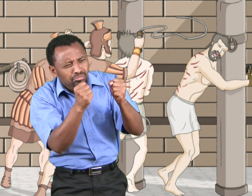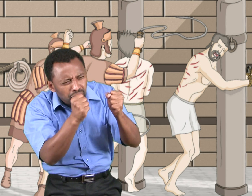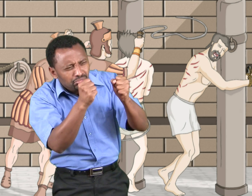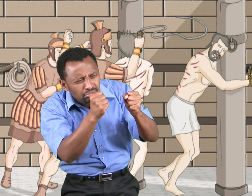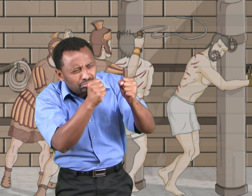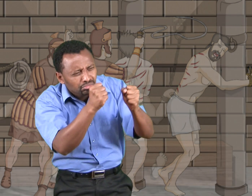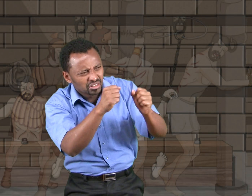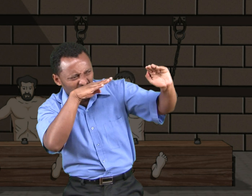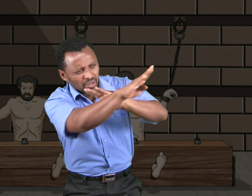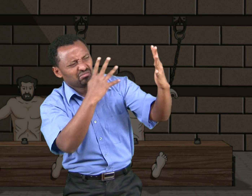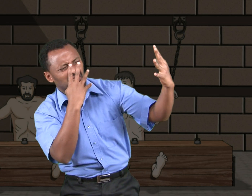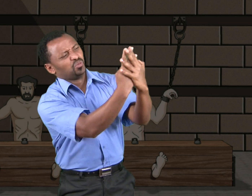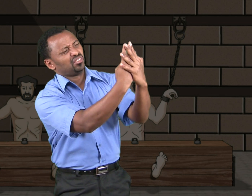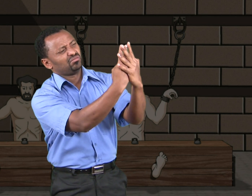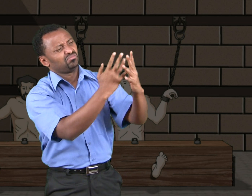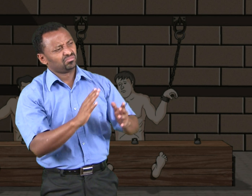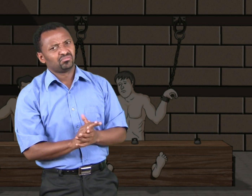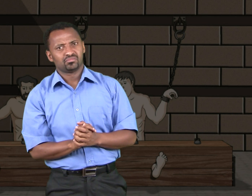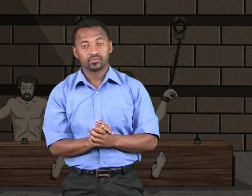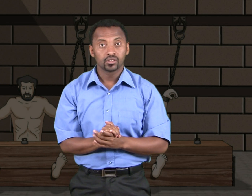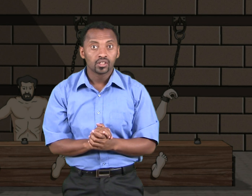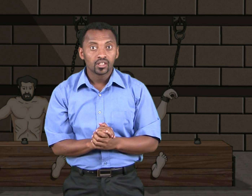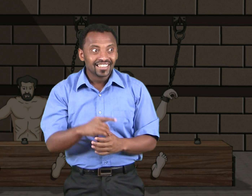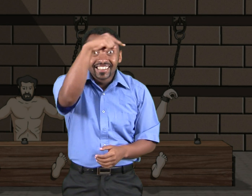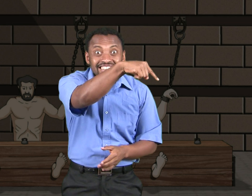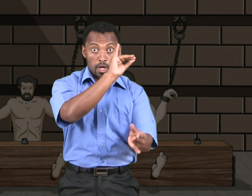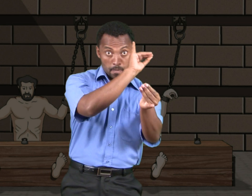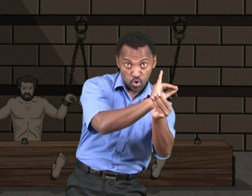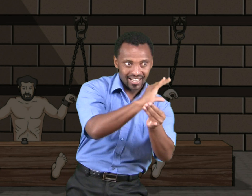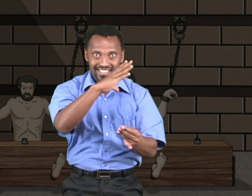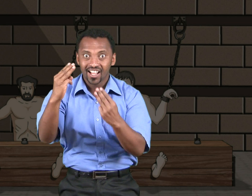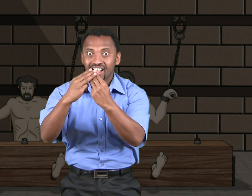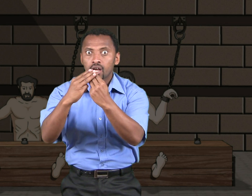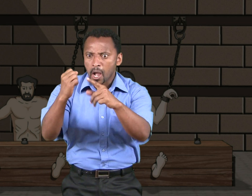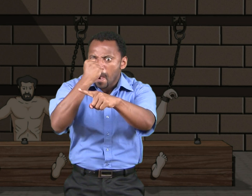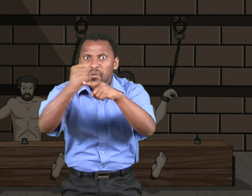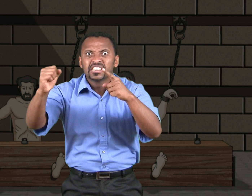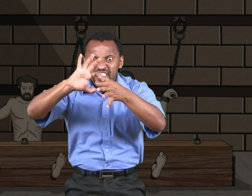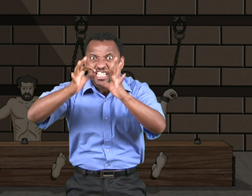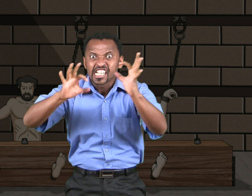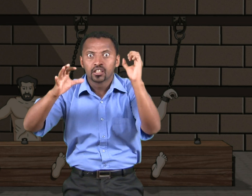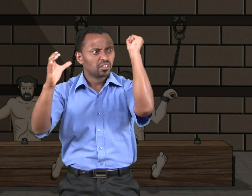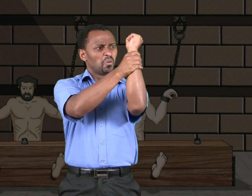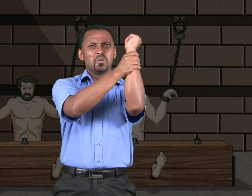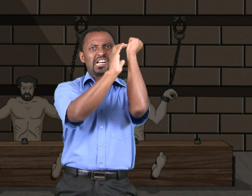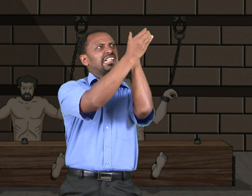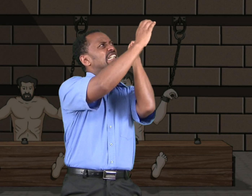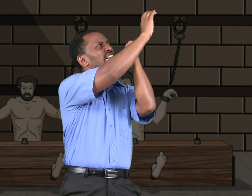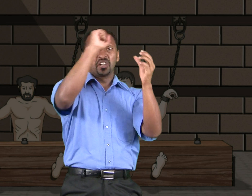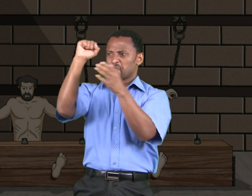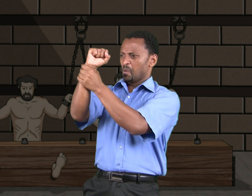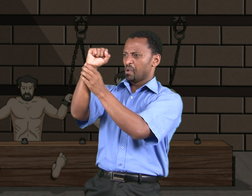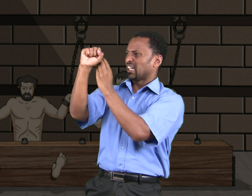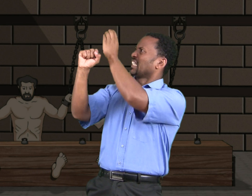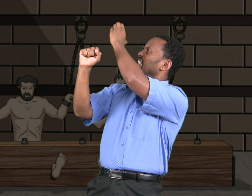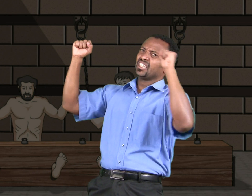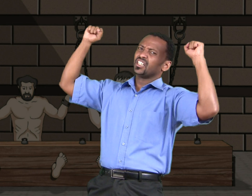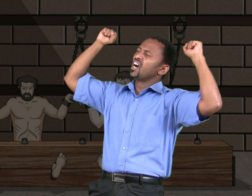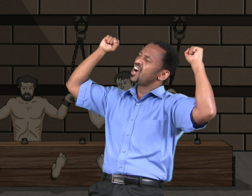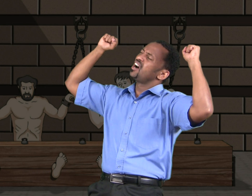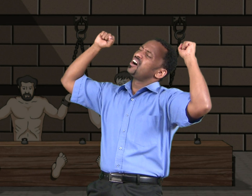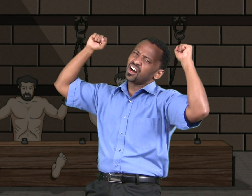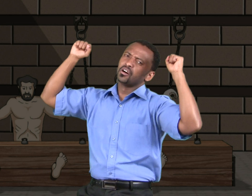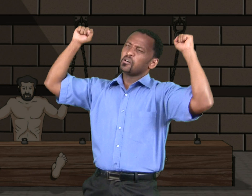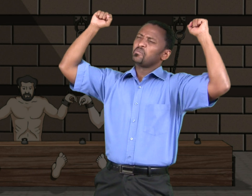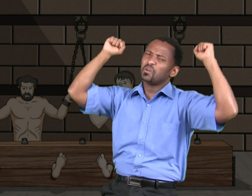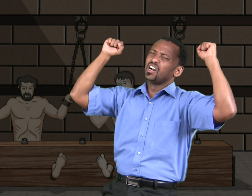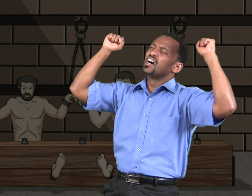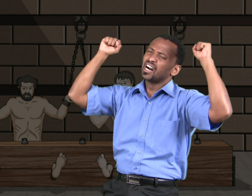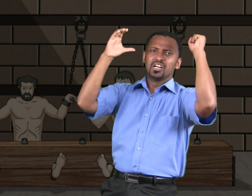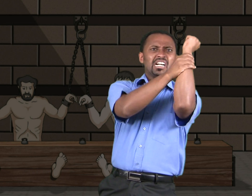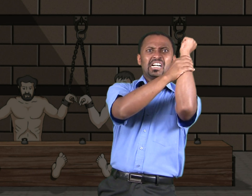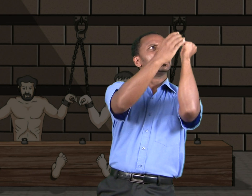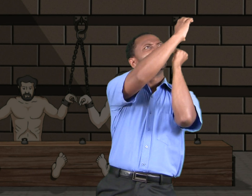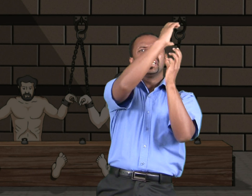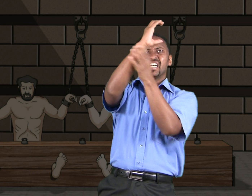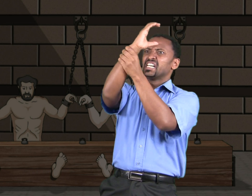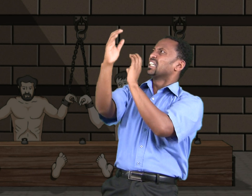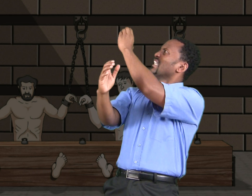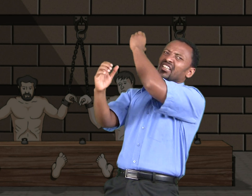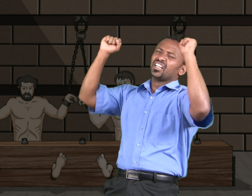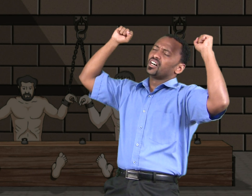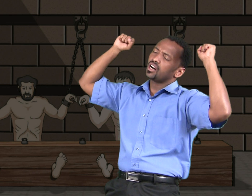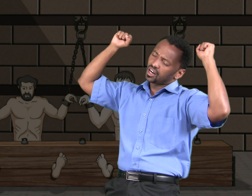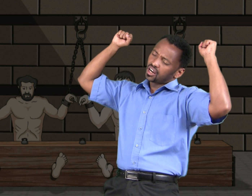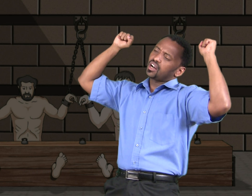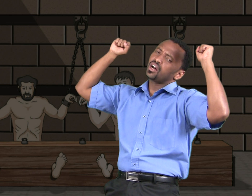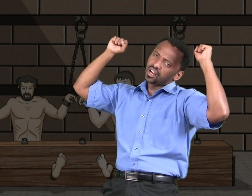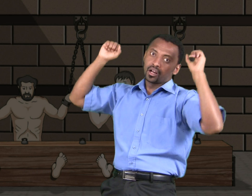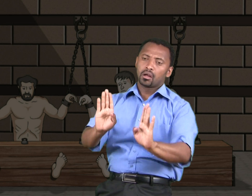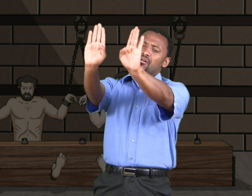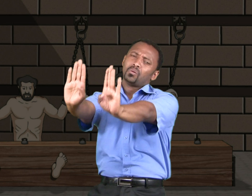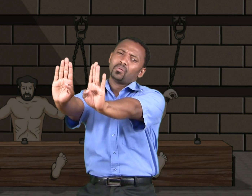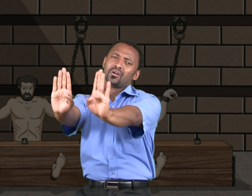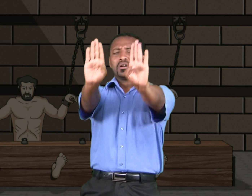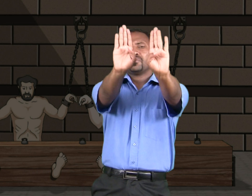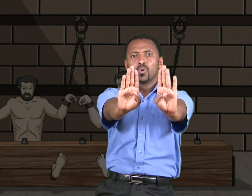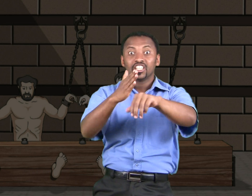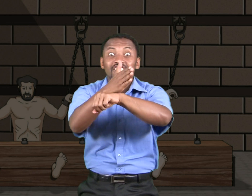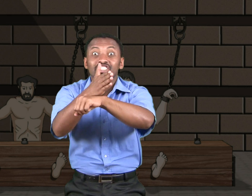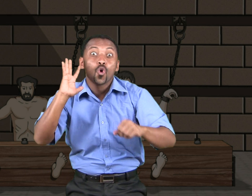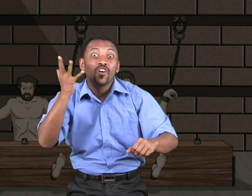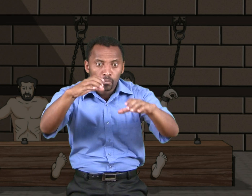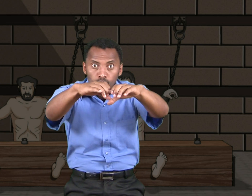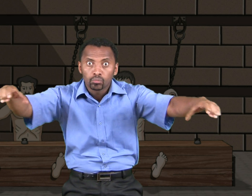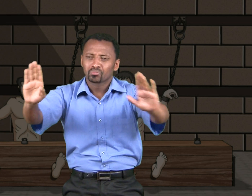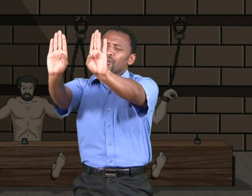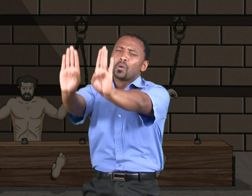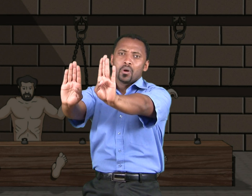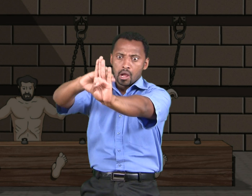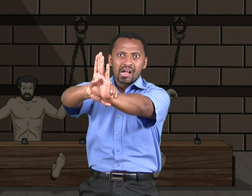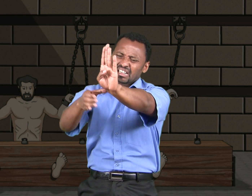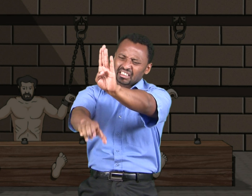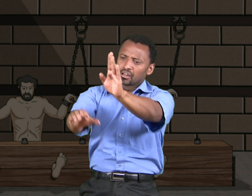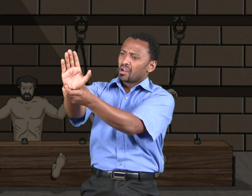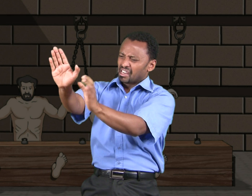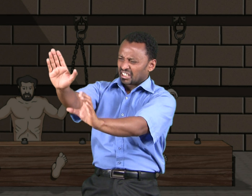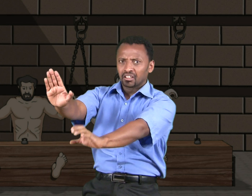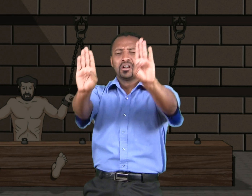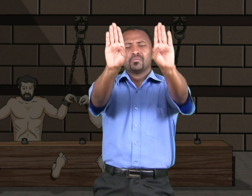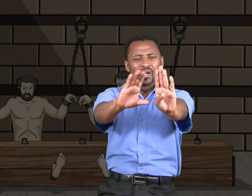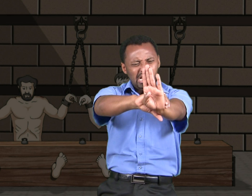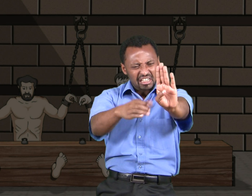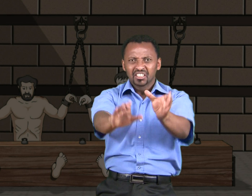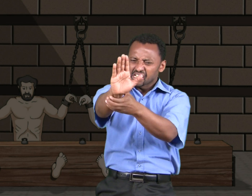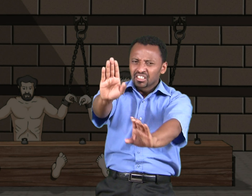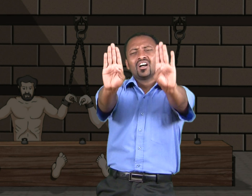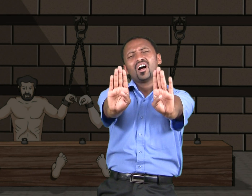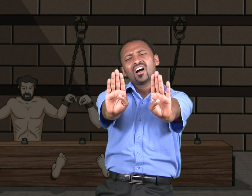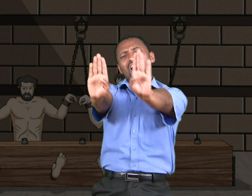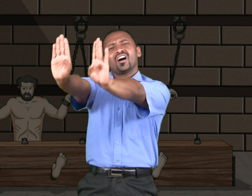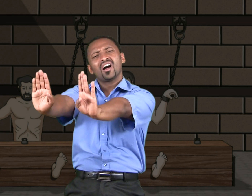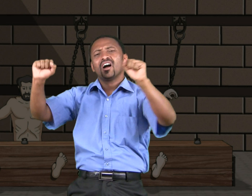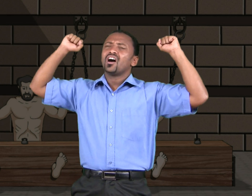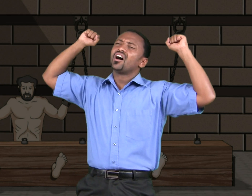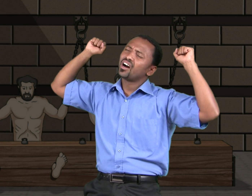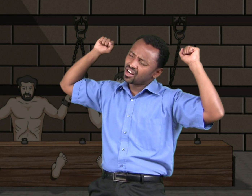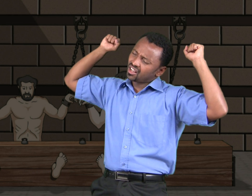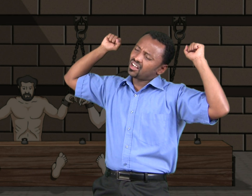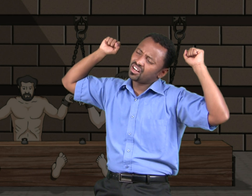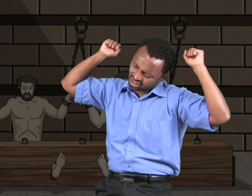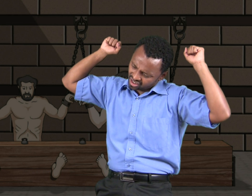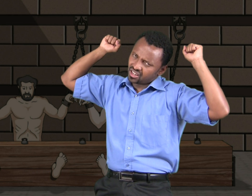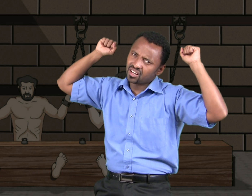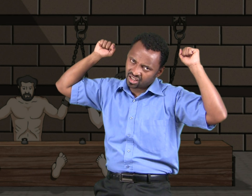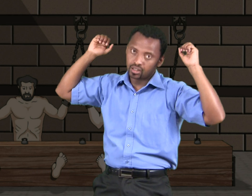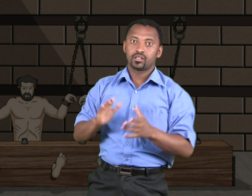On receiving this order, he placed them in the inner cell and fastened their feet in the stocks.